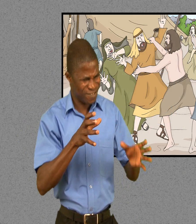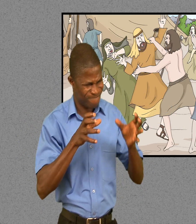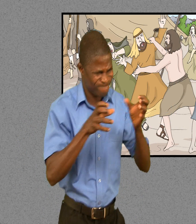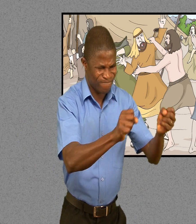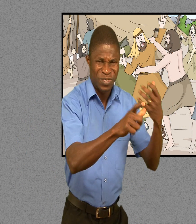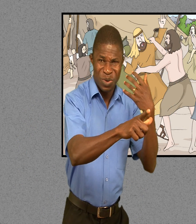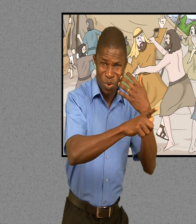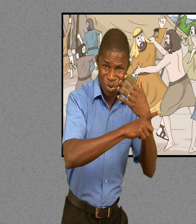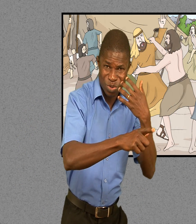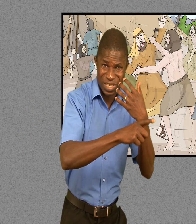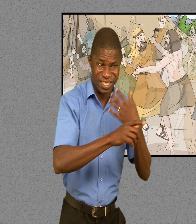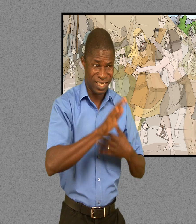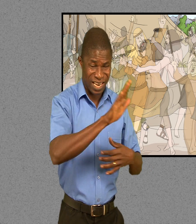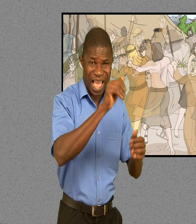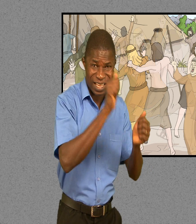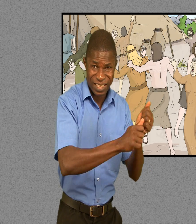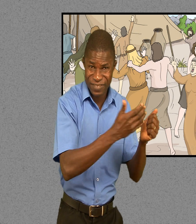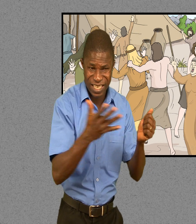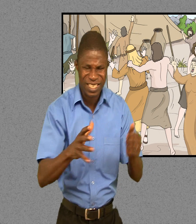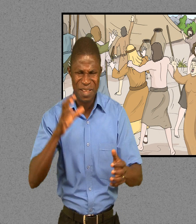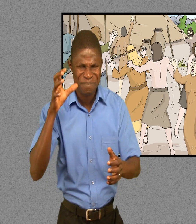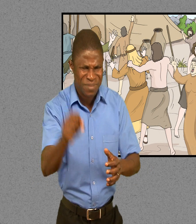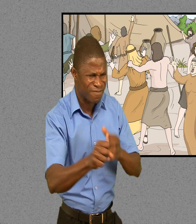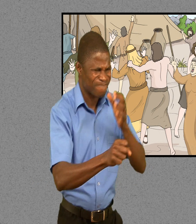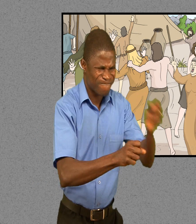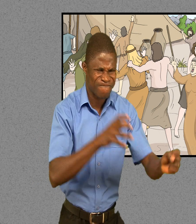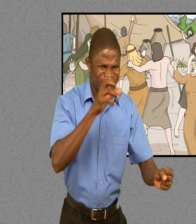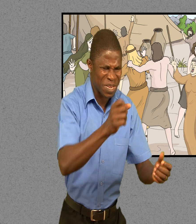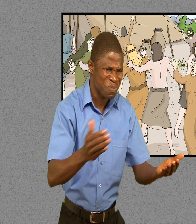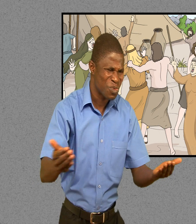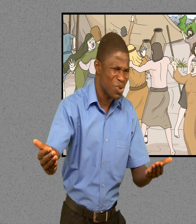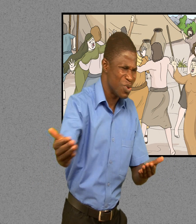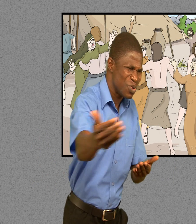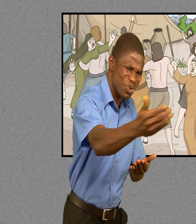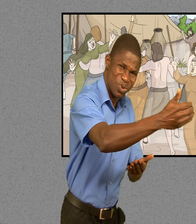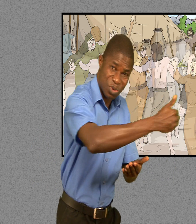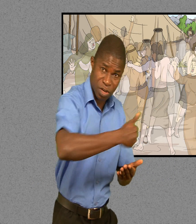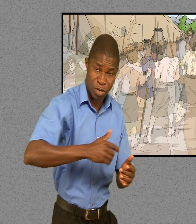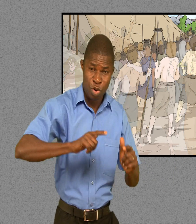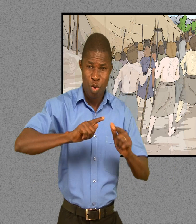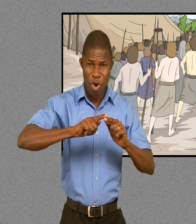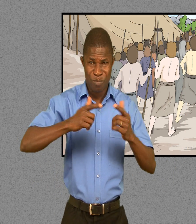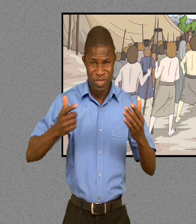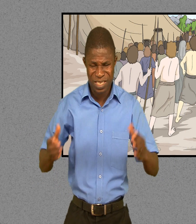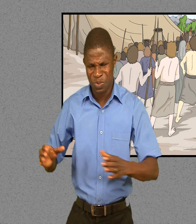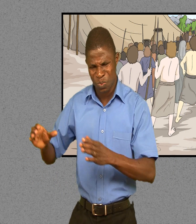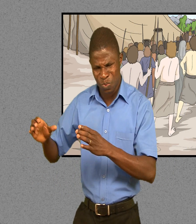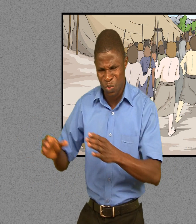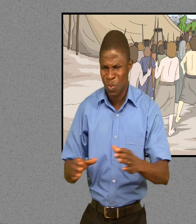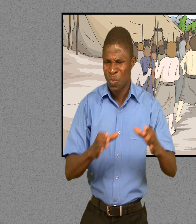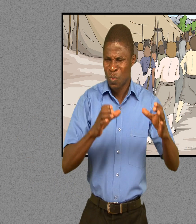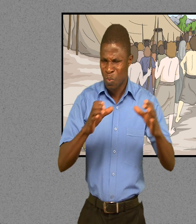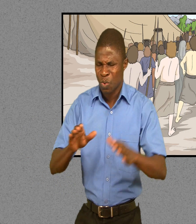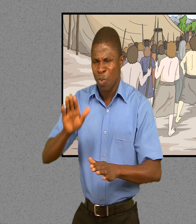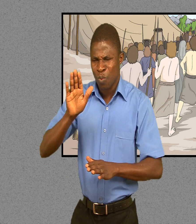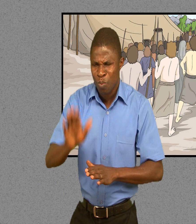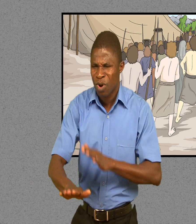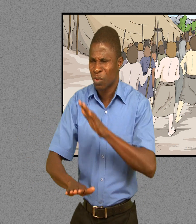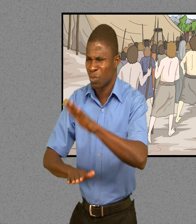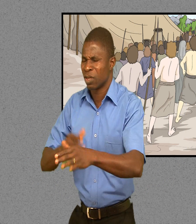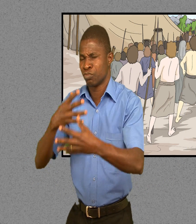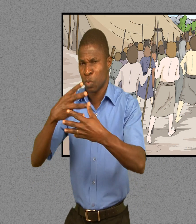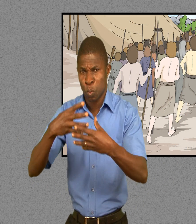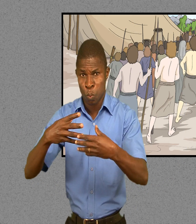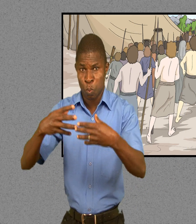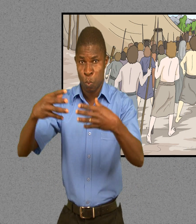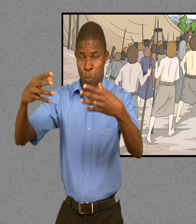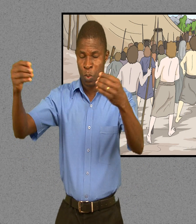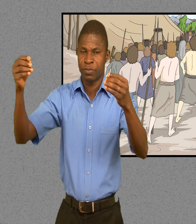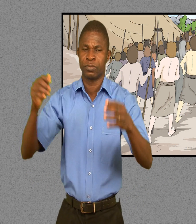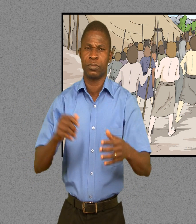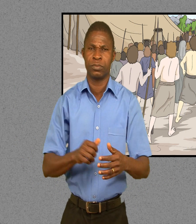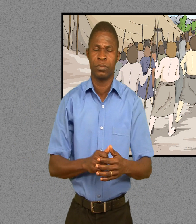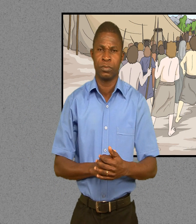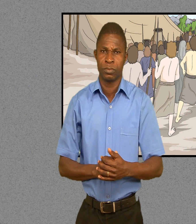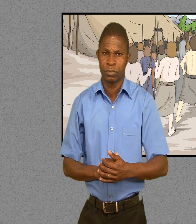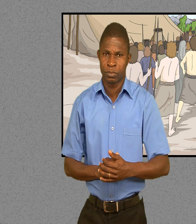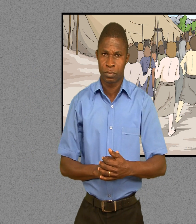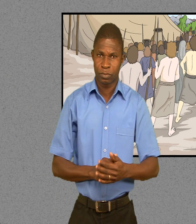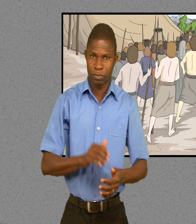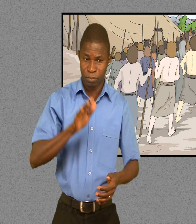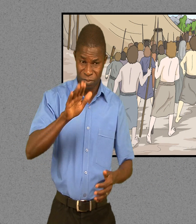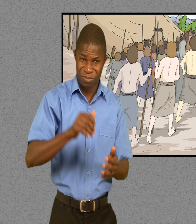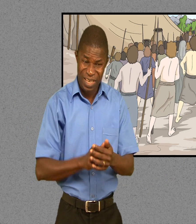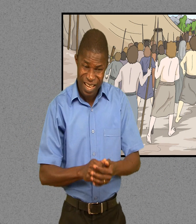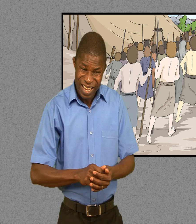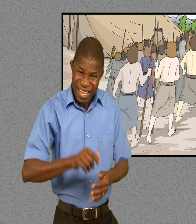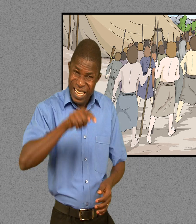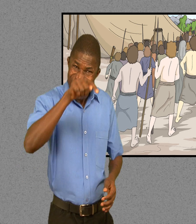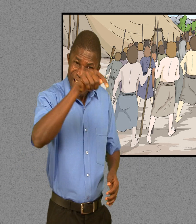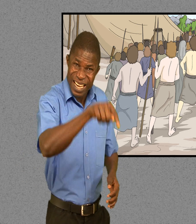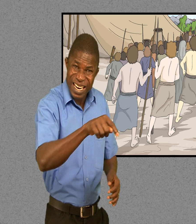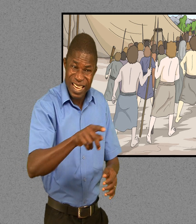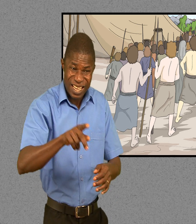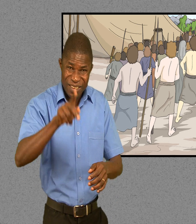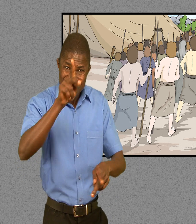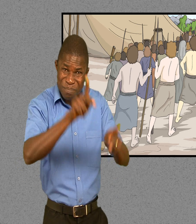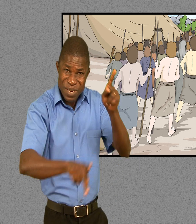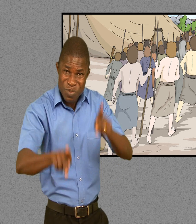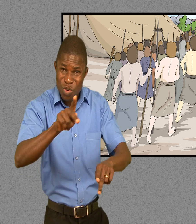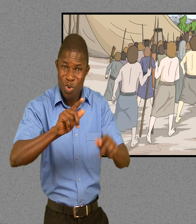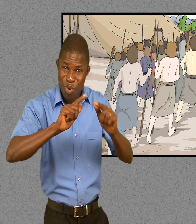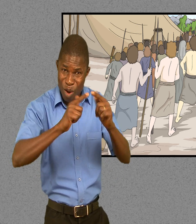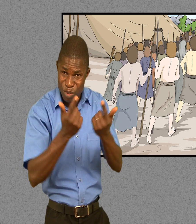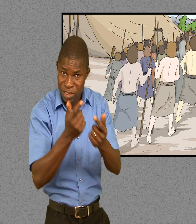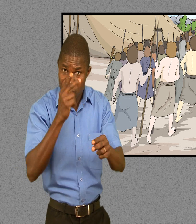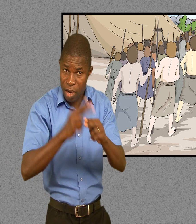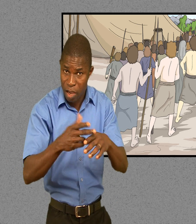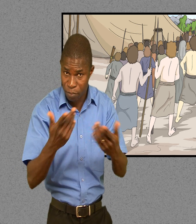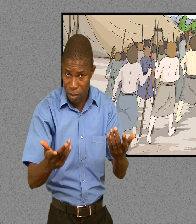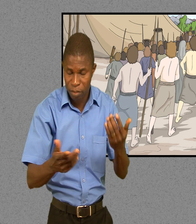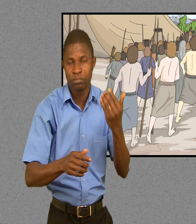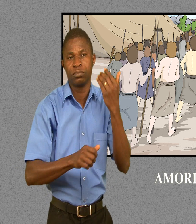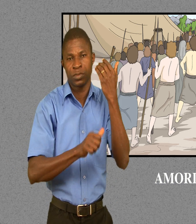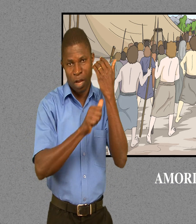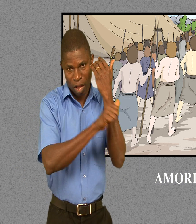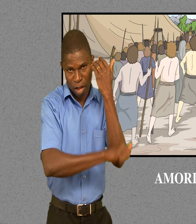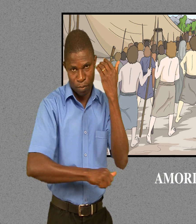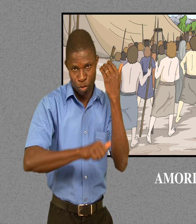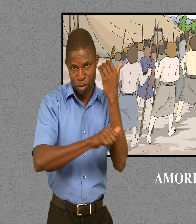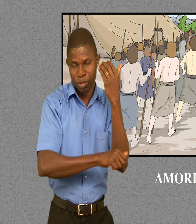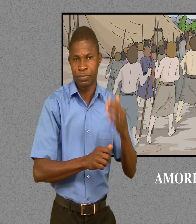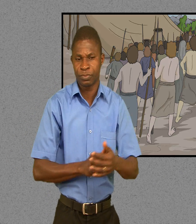Then an escapee came and reported this to Abram the Hebrew.